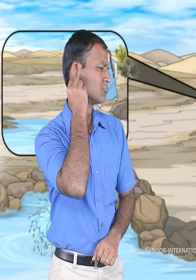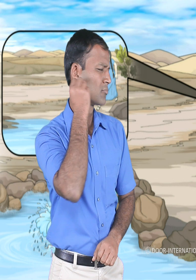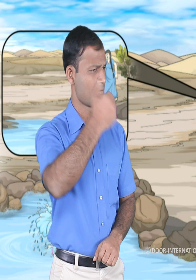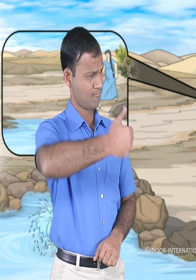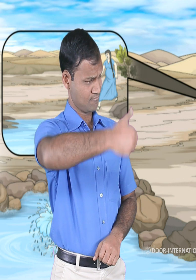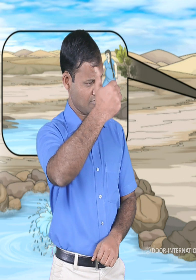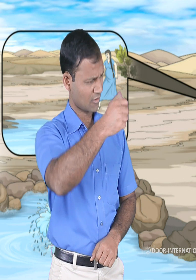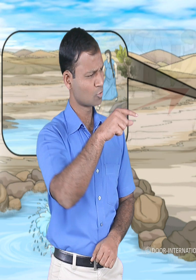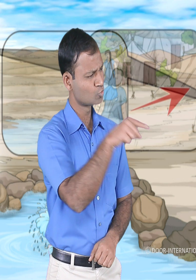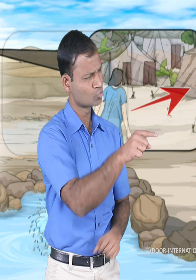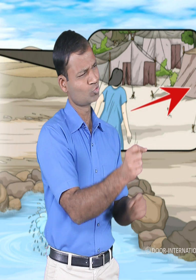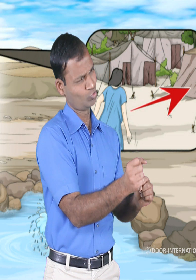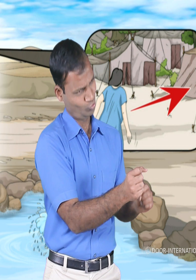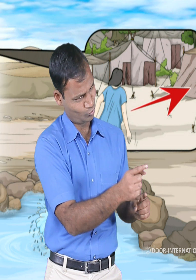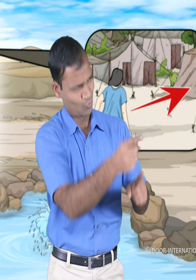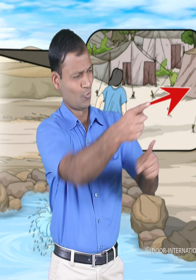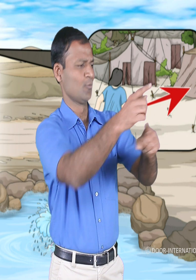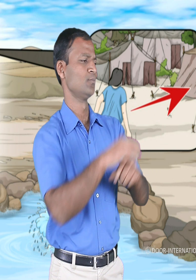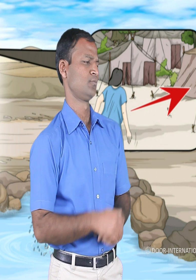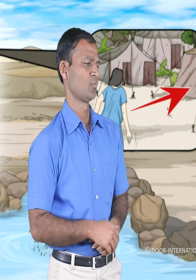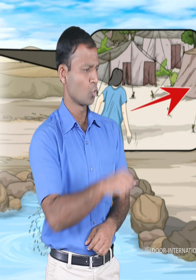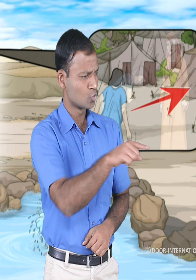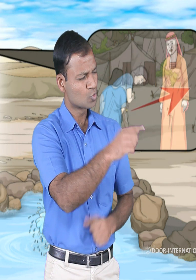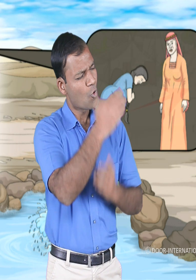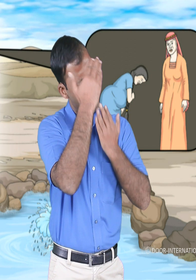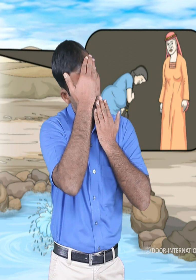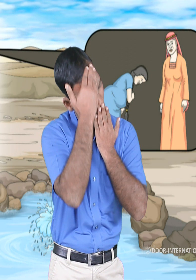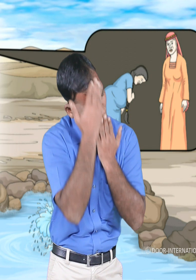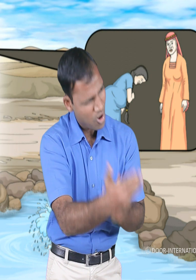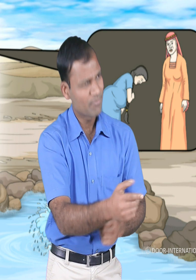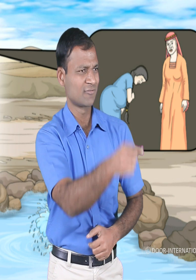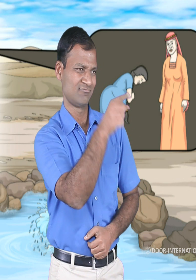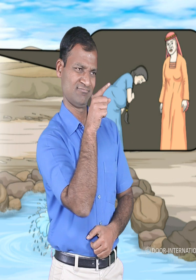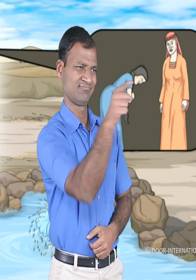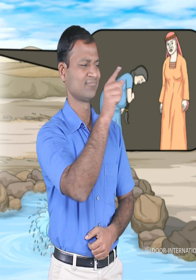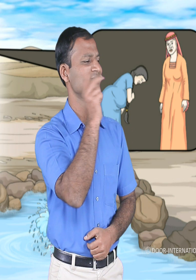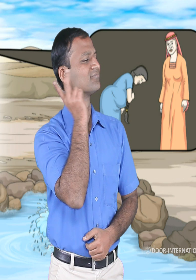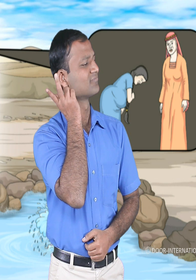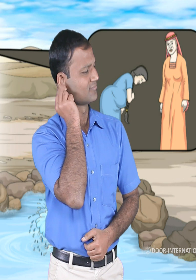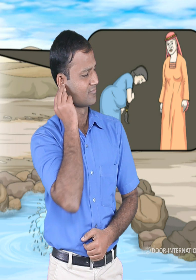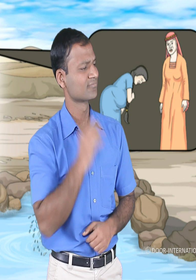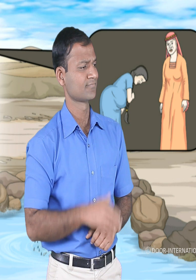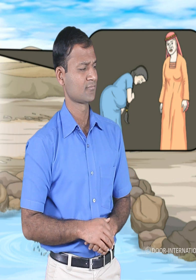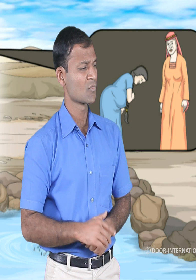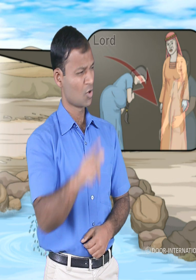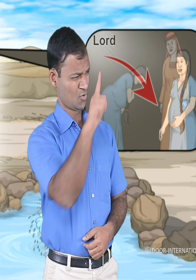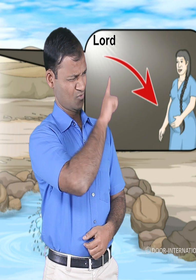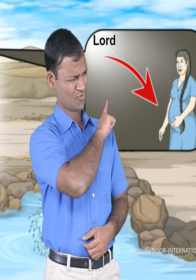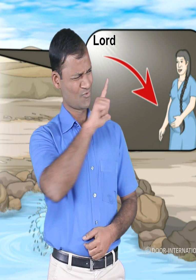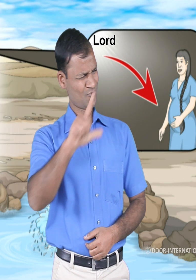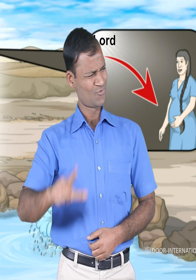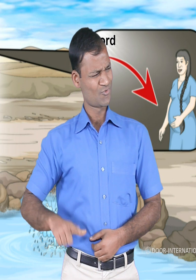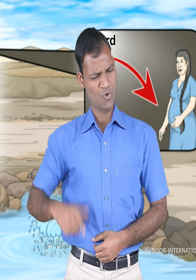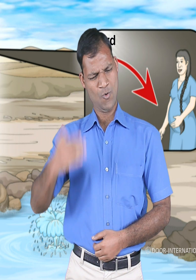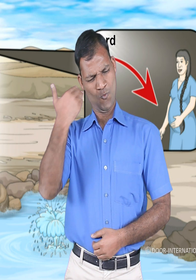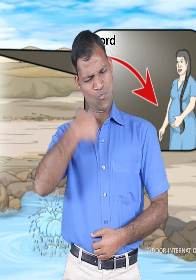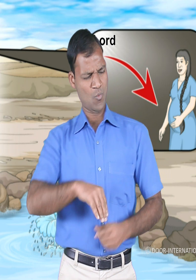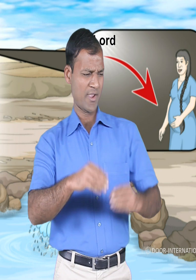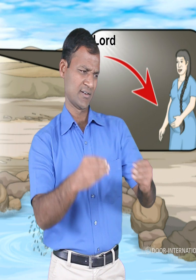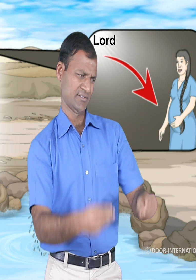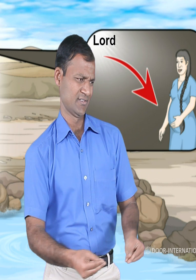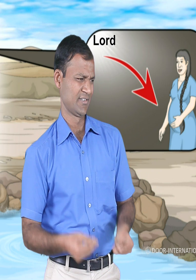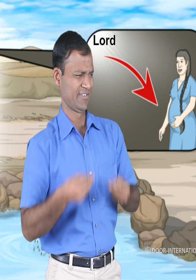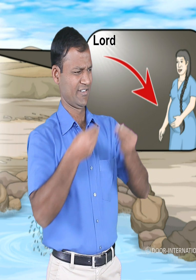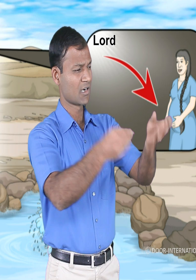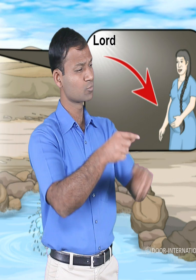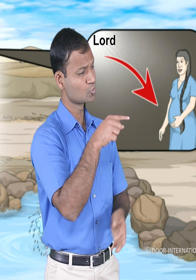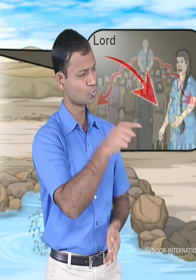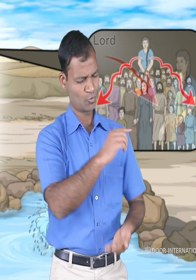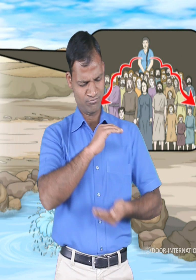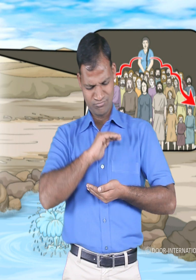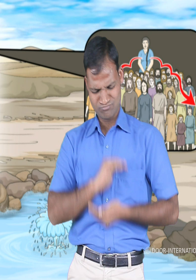So the angel of the LORD told her, “Return to your mistress and submit to her authority.”